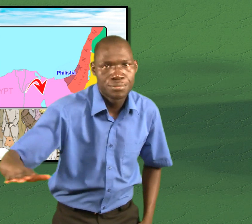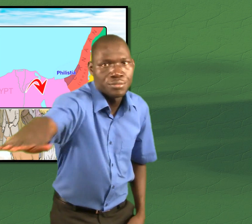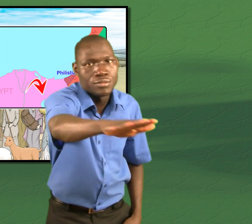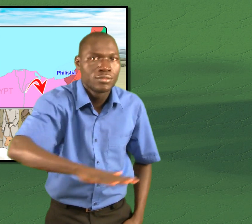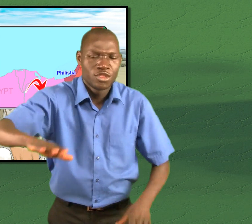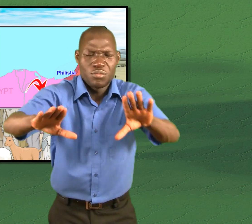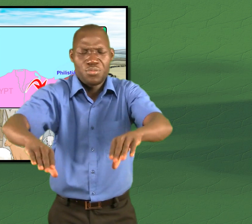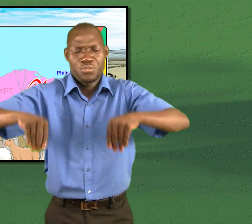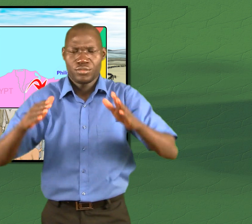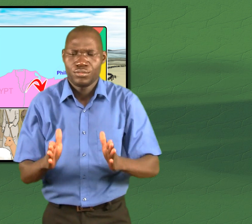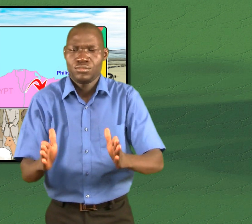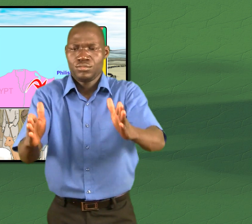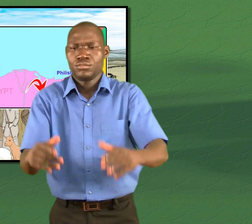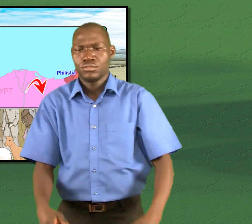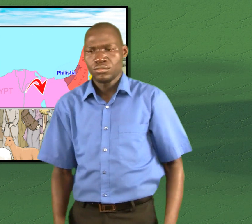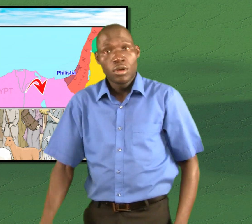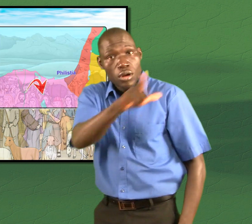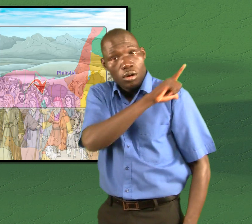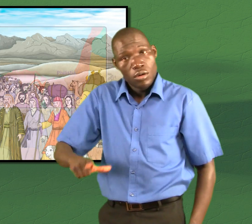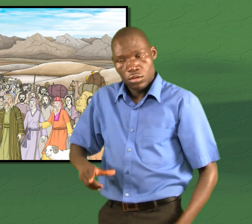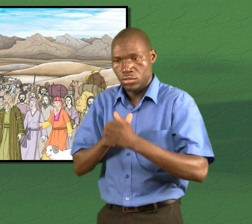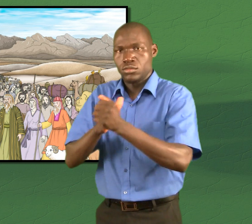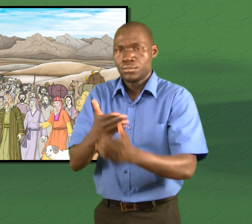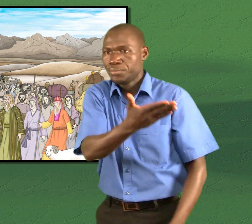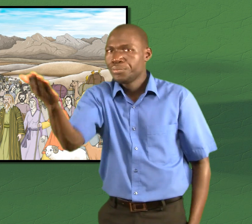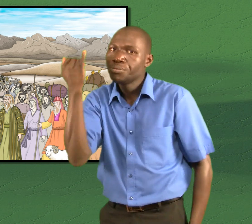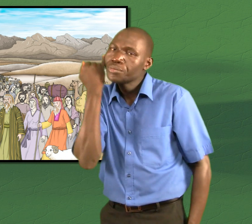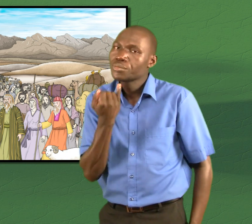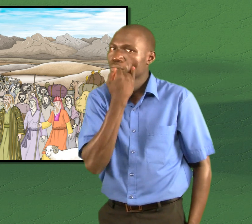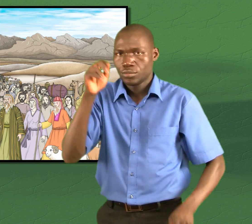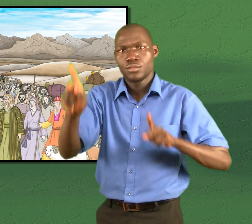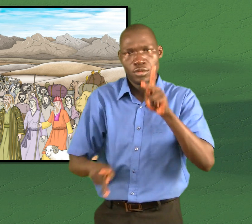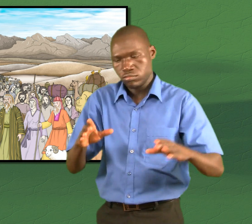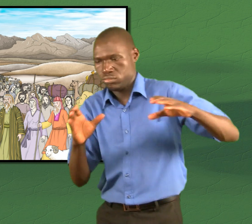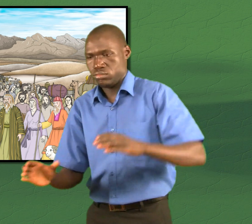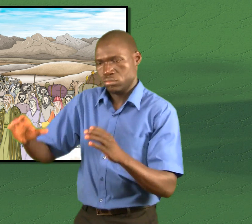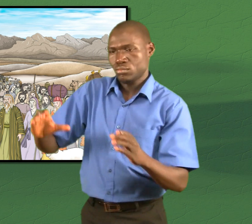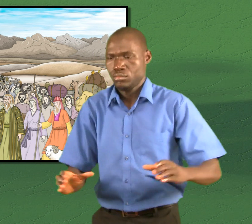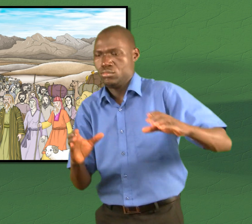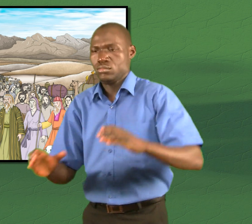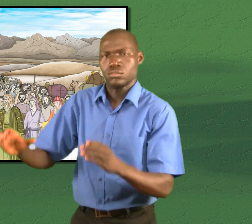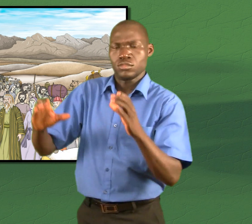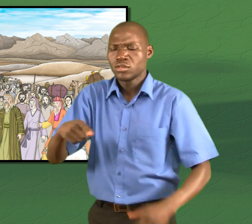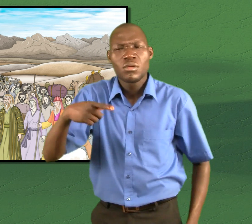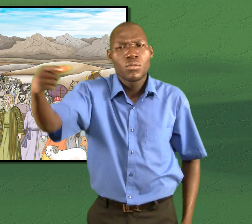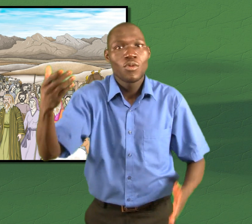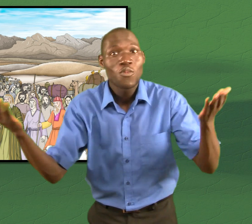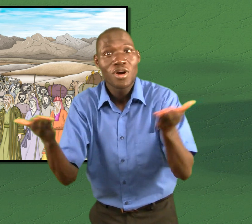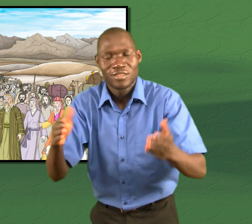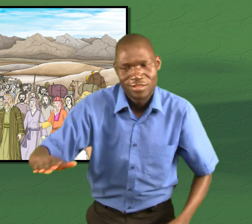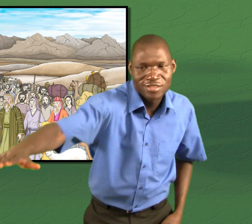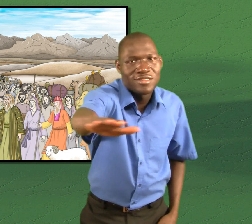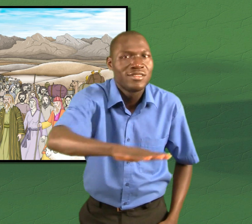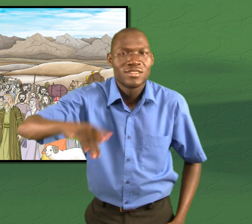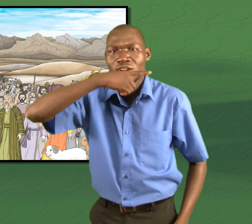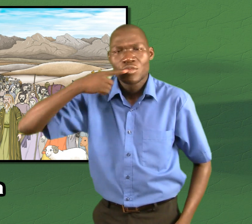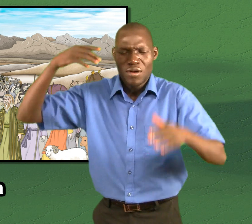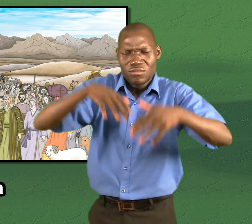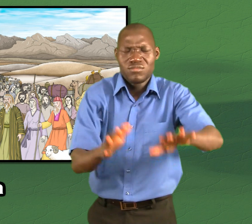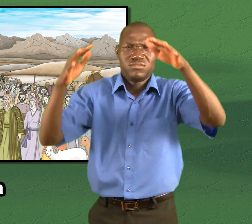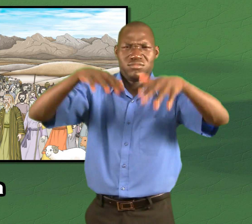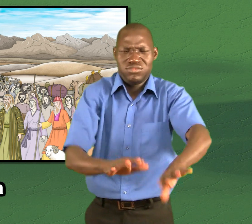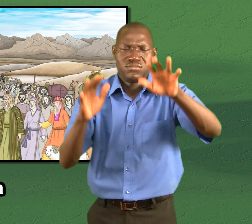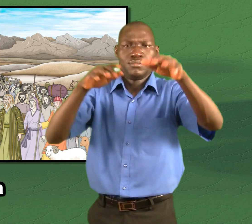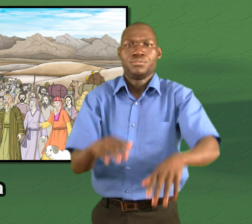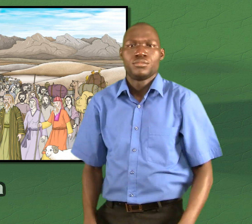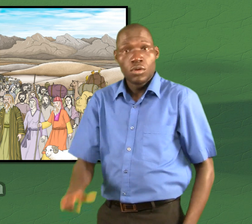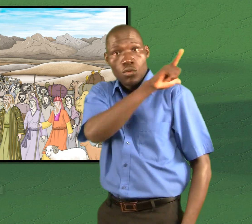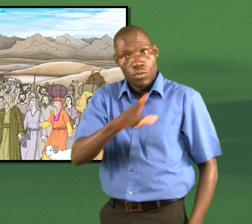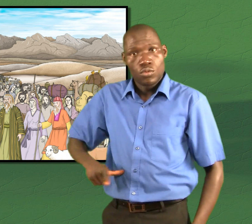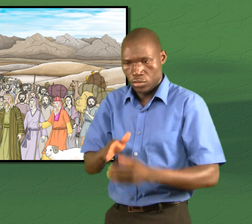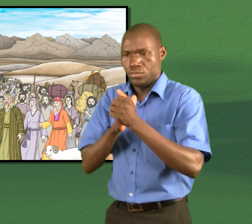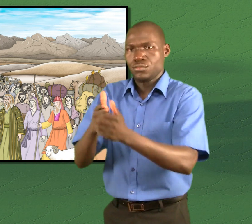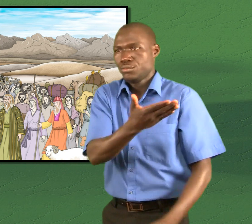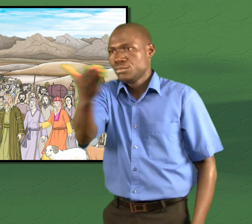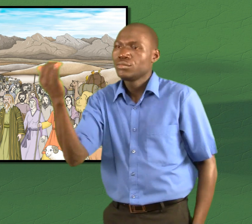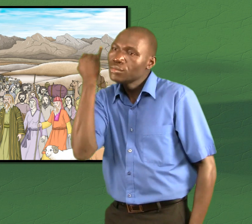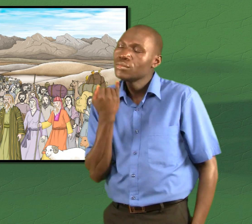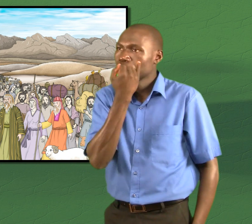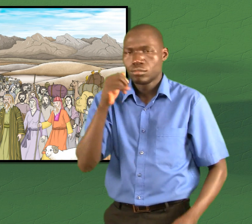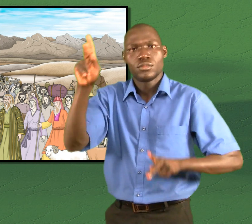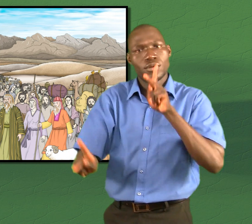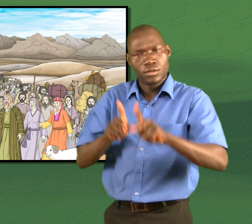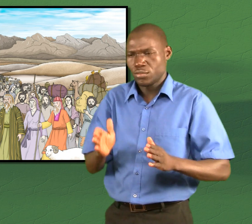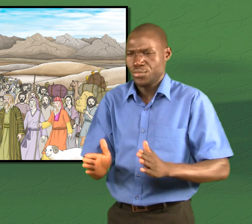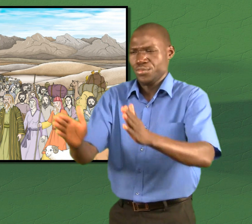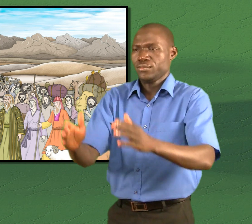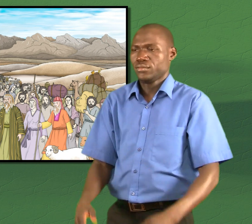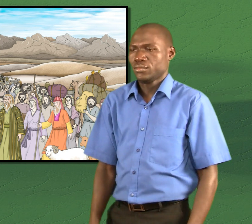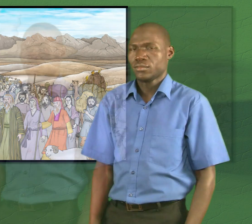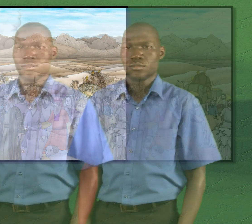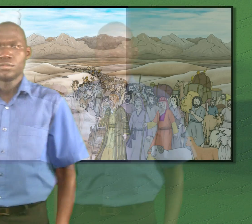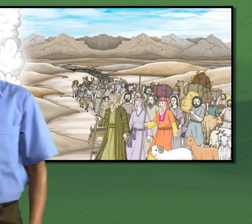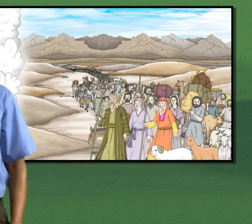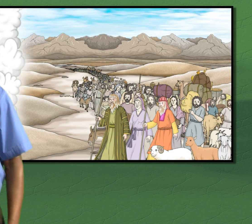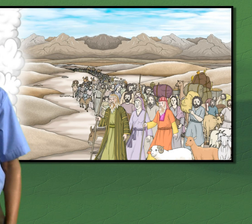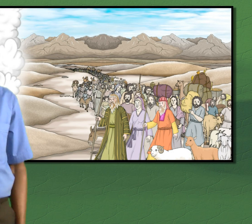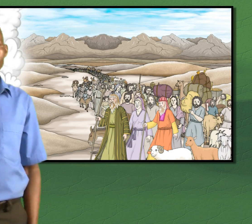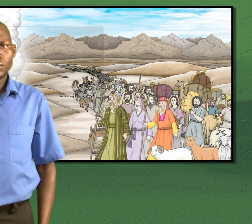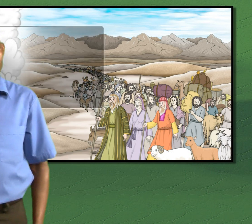Moses took the bones of Joseph with him because Joseph had made the sons of Israel swear a solemn oath when he said, “God will surely attend to you, and then you must carry my bones with you from this place.”